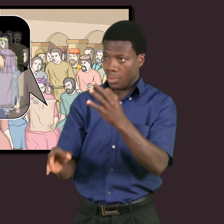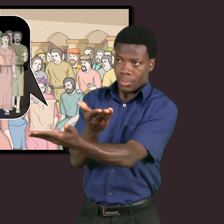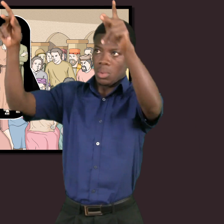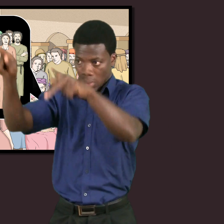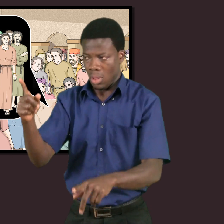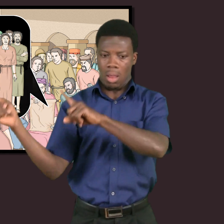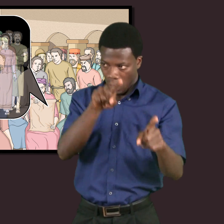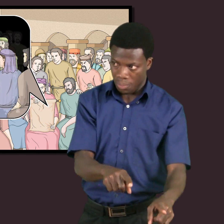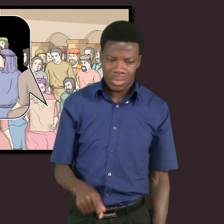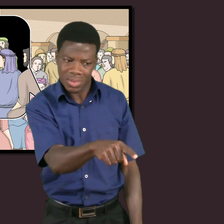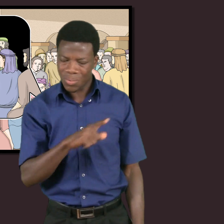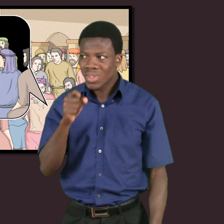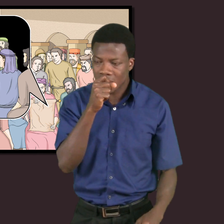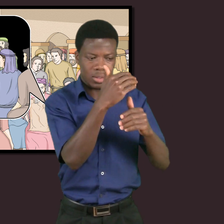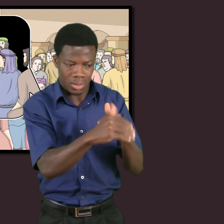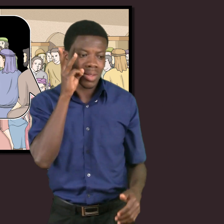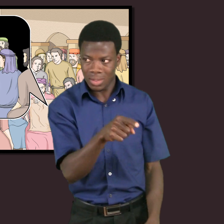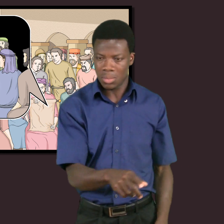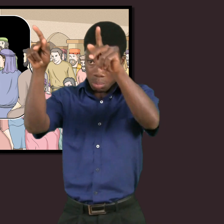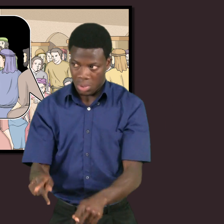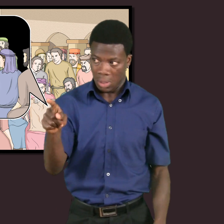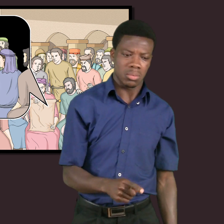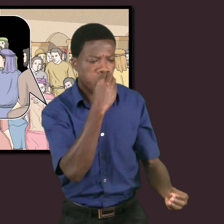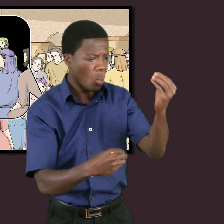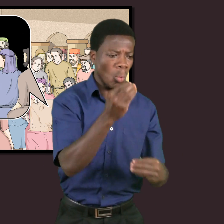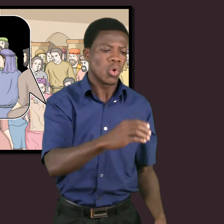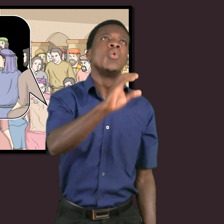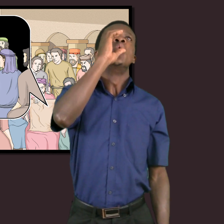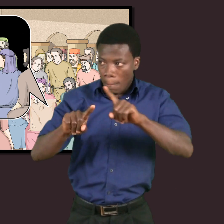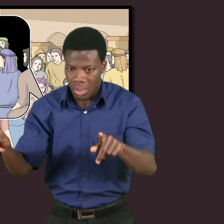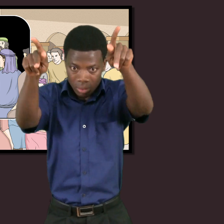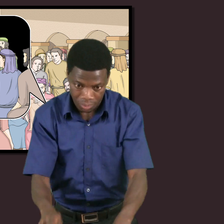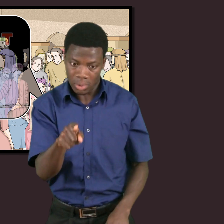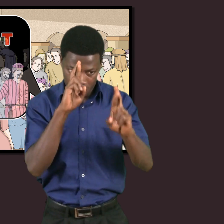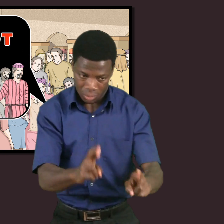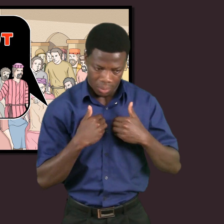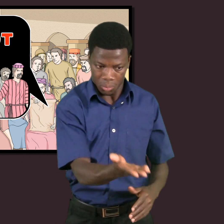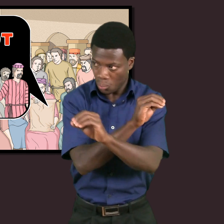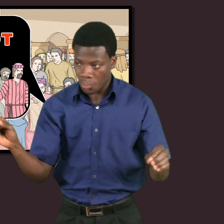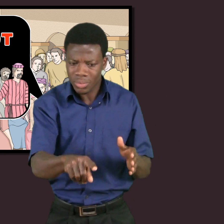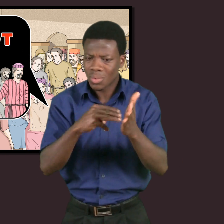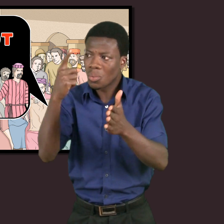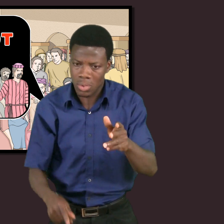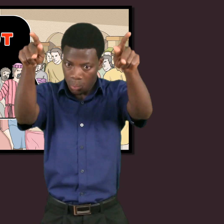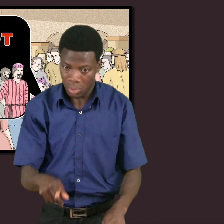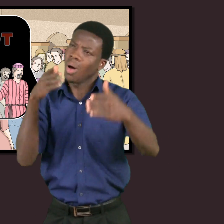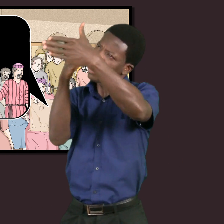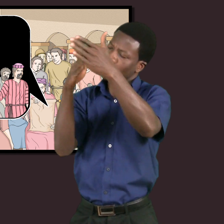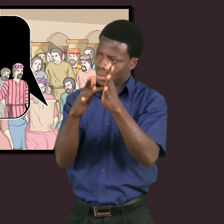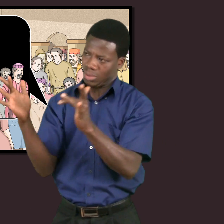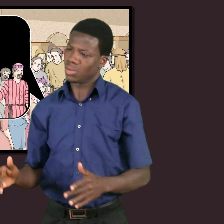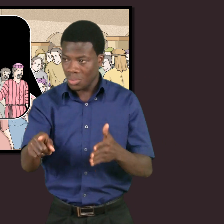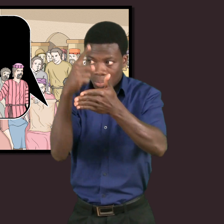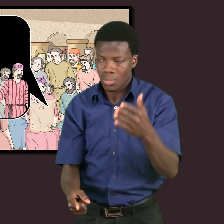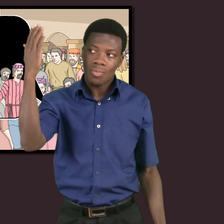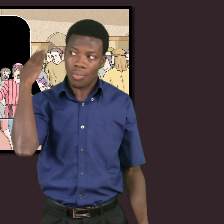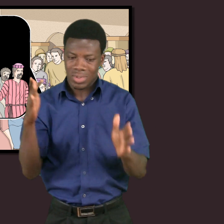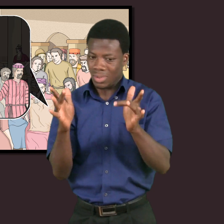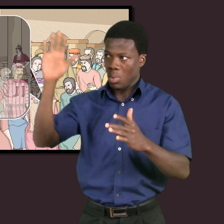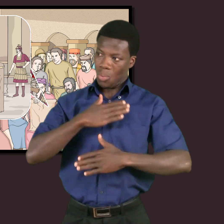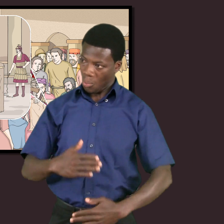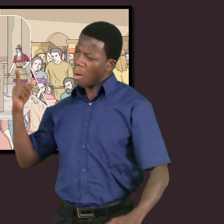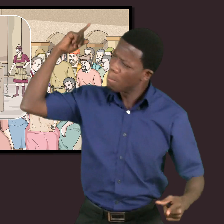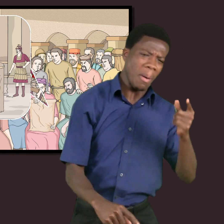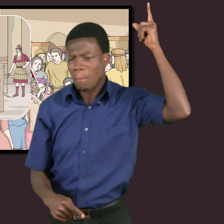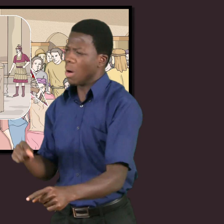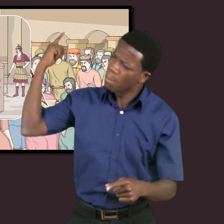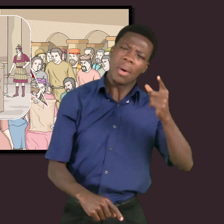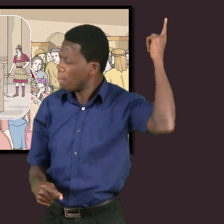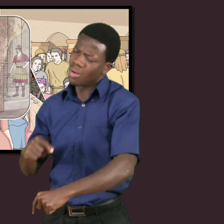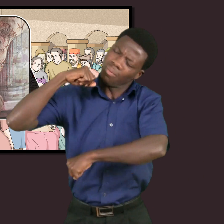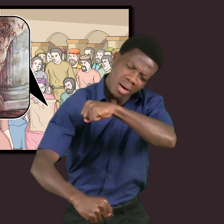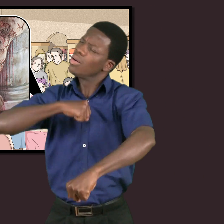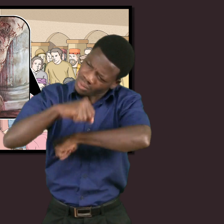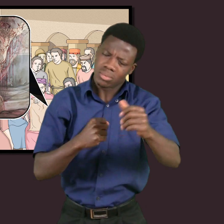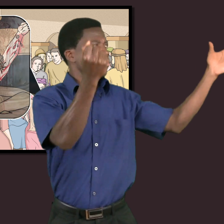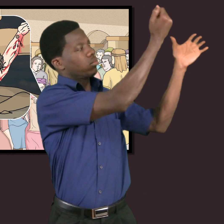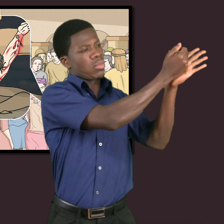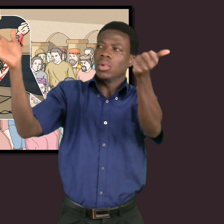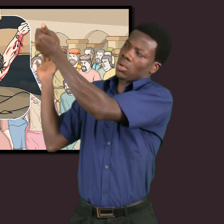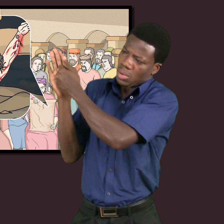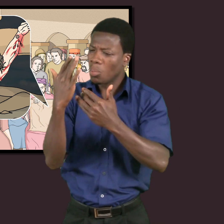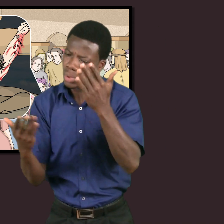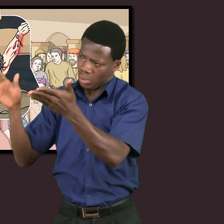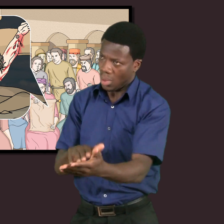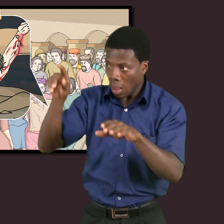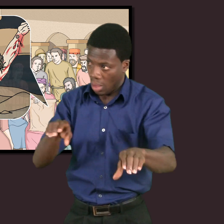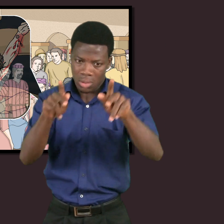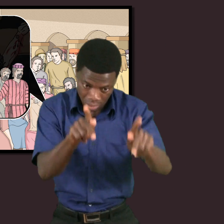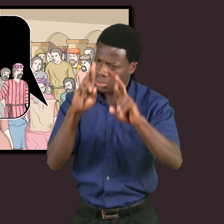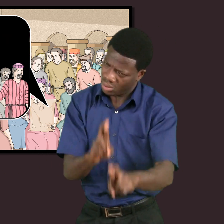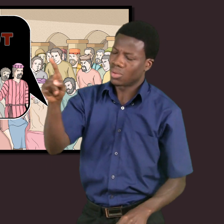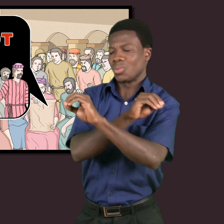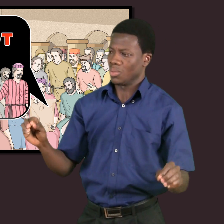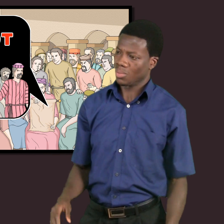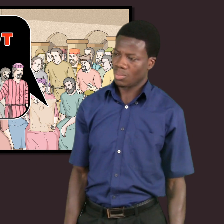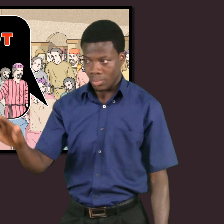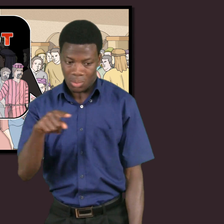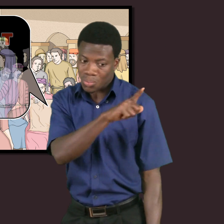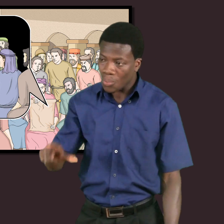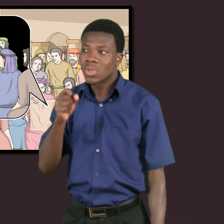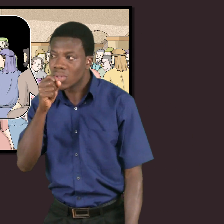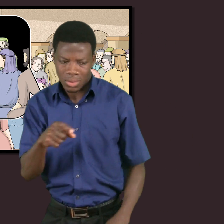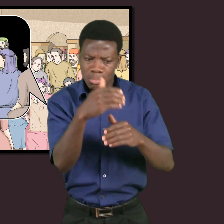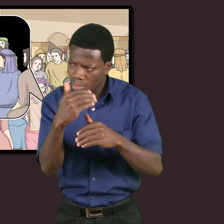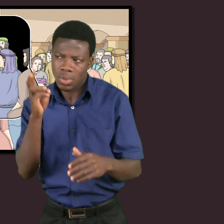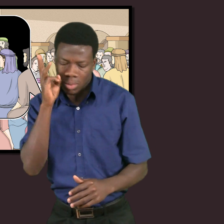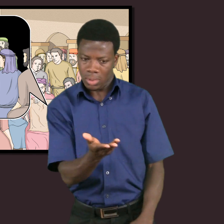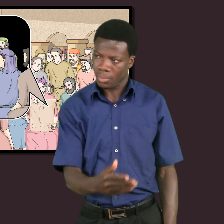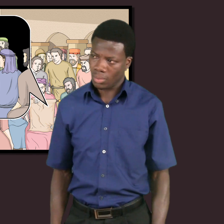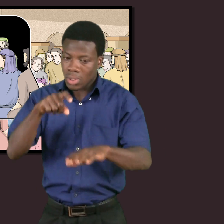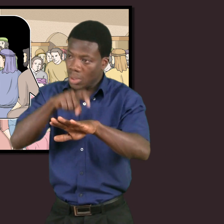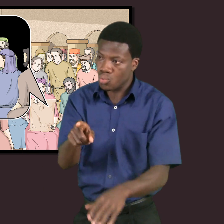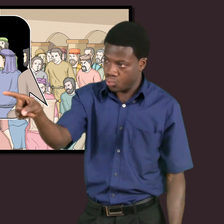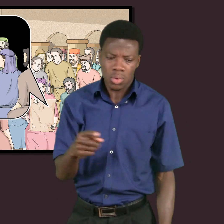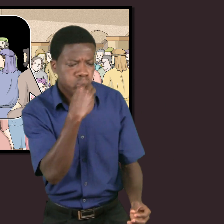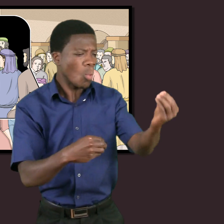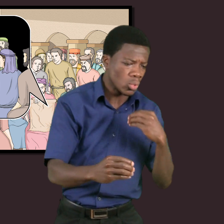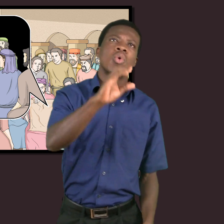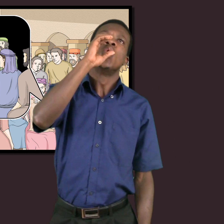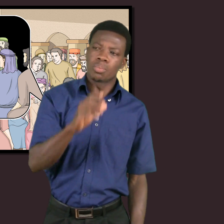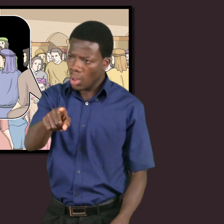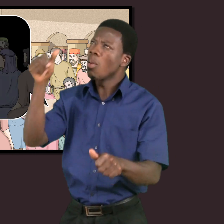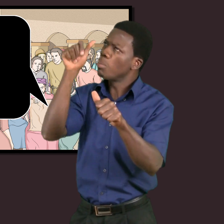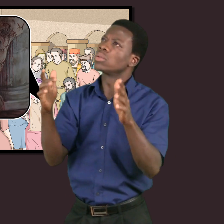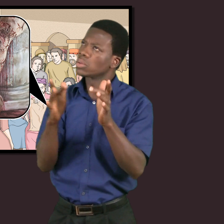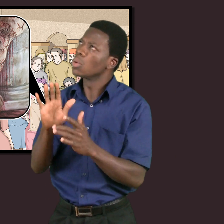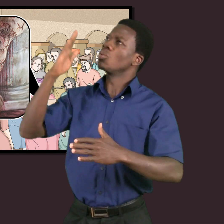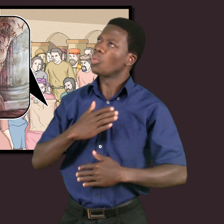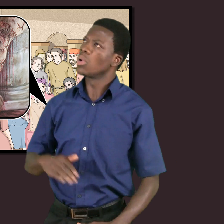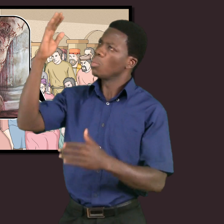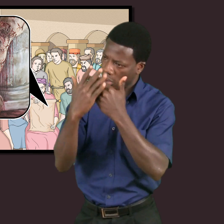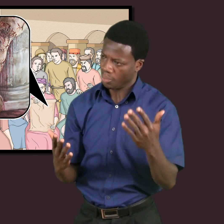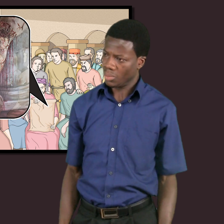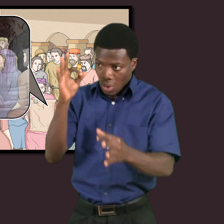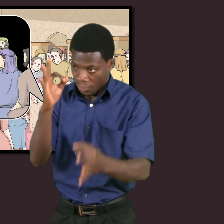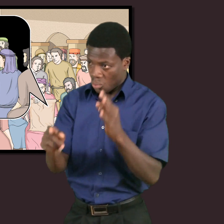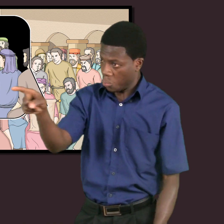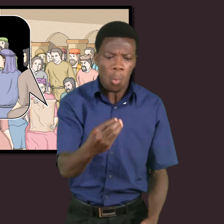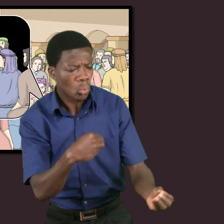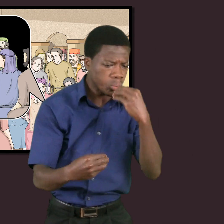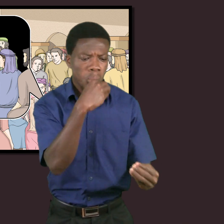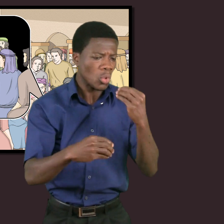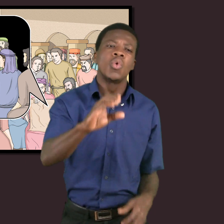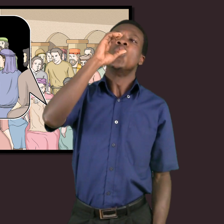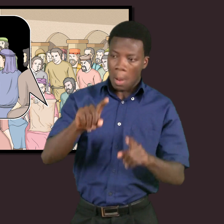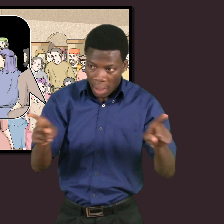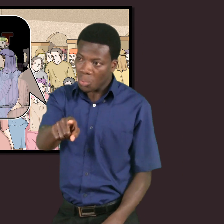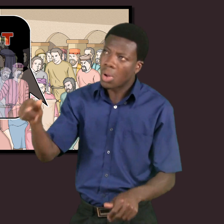Therefore, whoever eats the bread or drinks the cup of the Lord in an unworthy manner will be guilty of sinning against the body and blood of the Lord. Each one must examine himself before he eats of the bread and drinks of the cup.